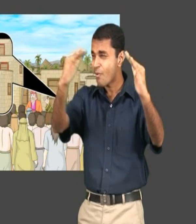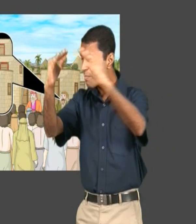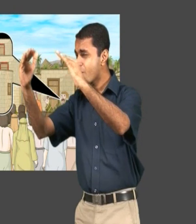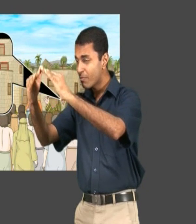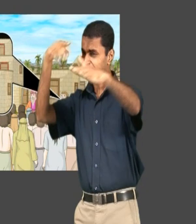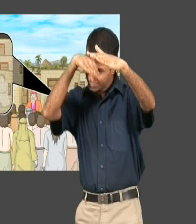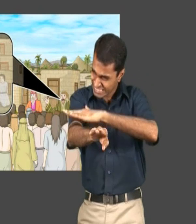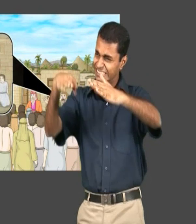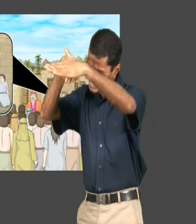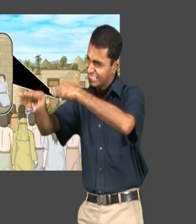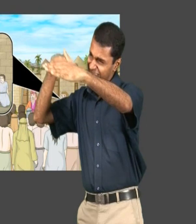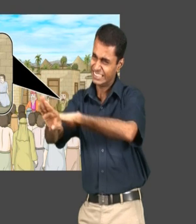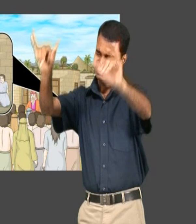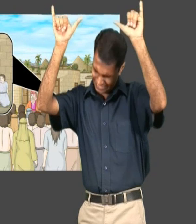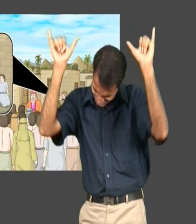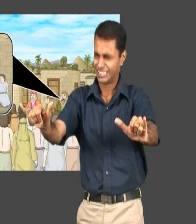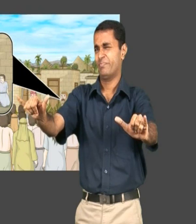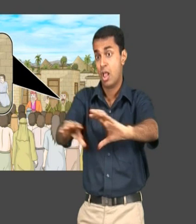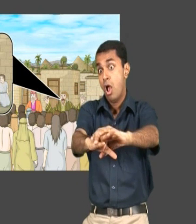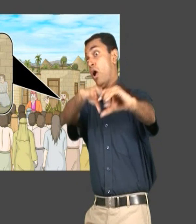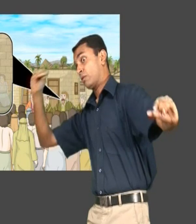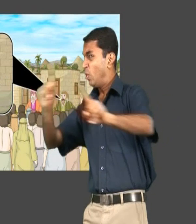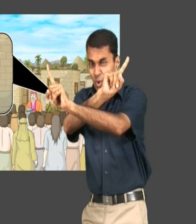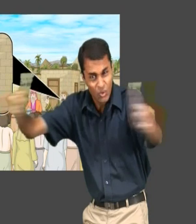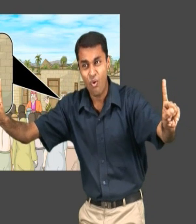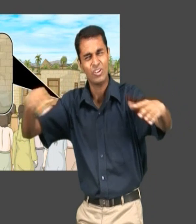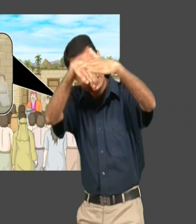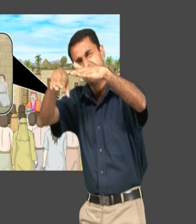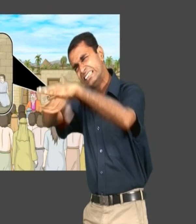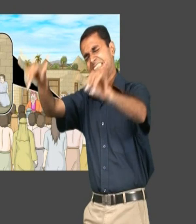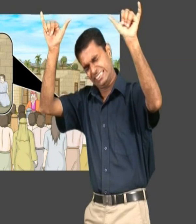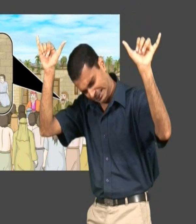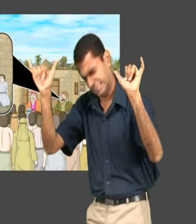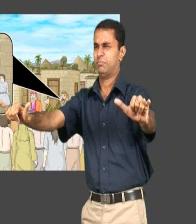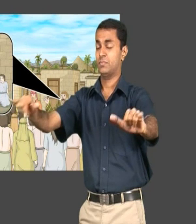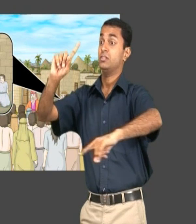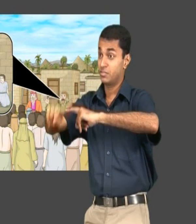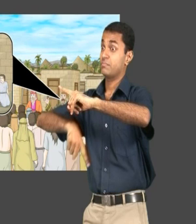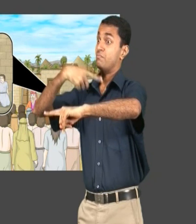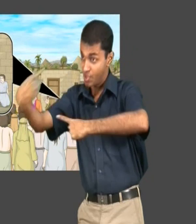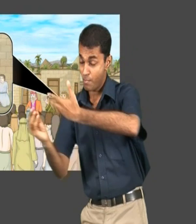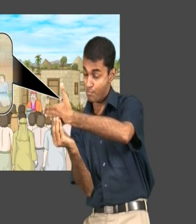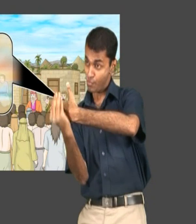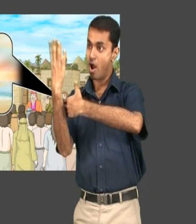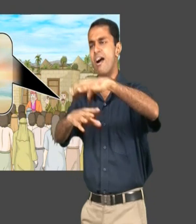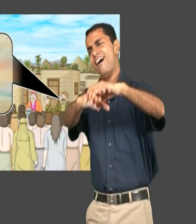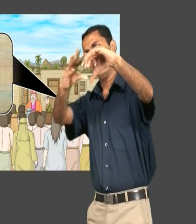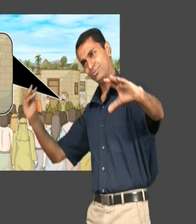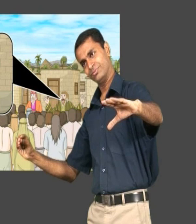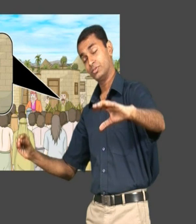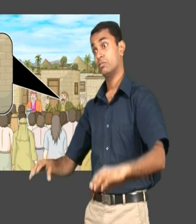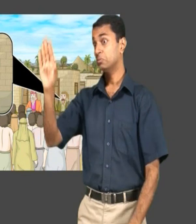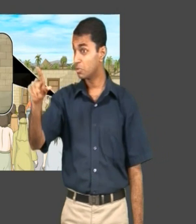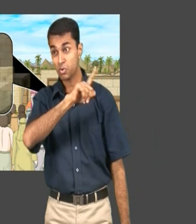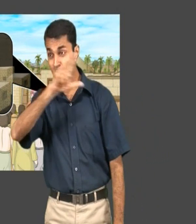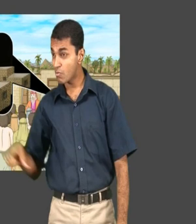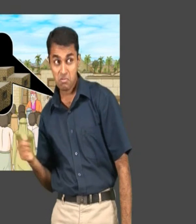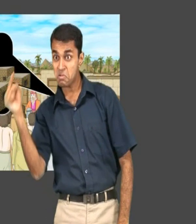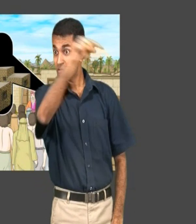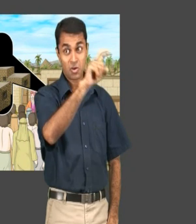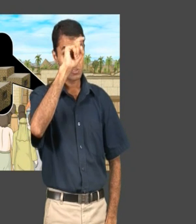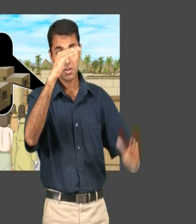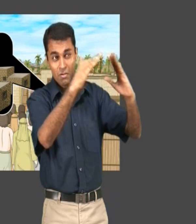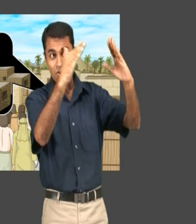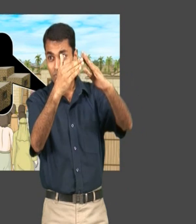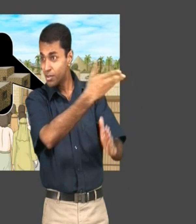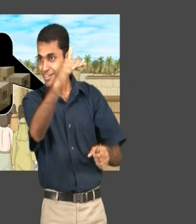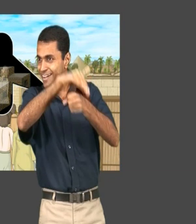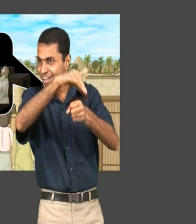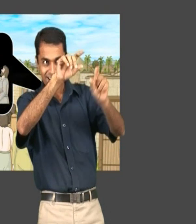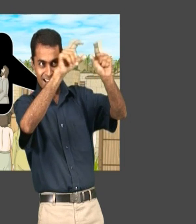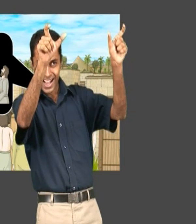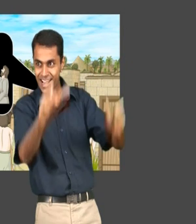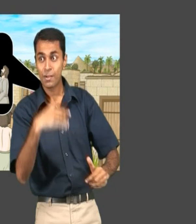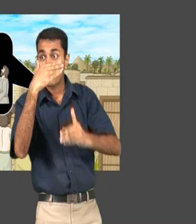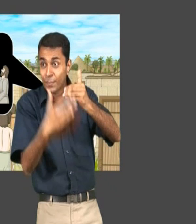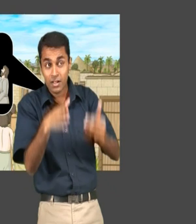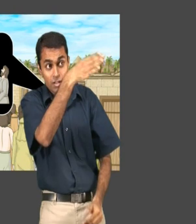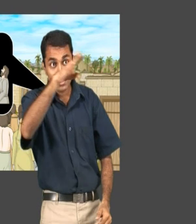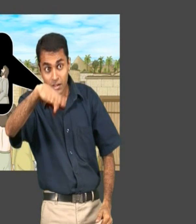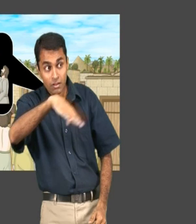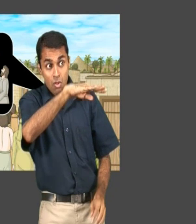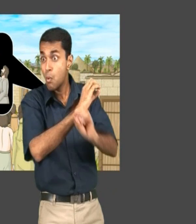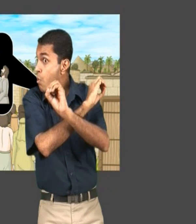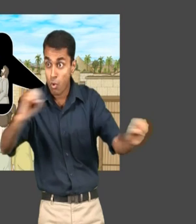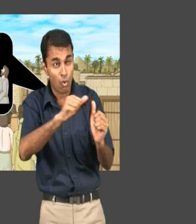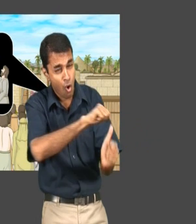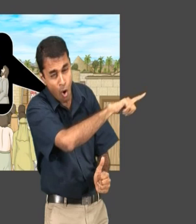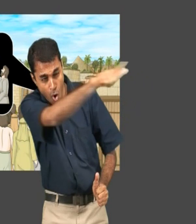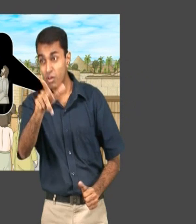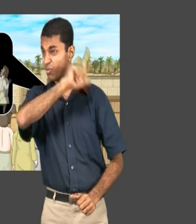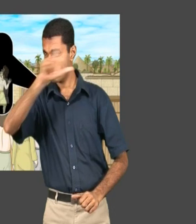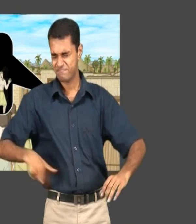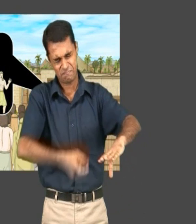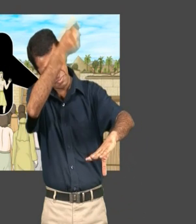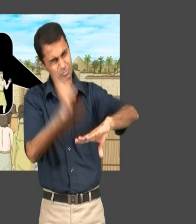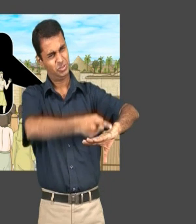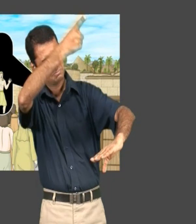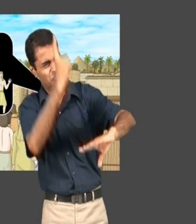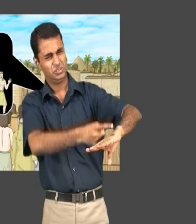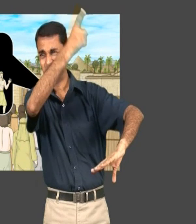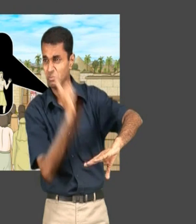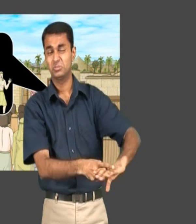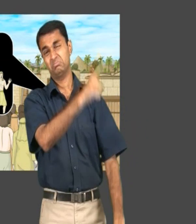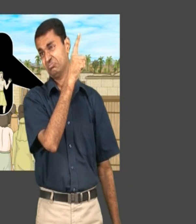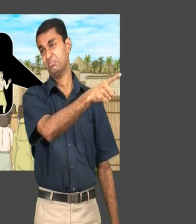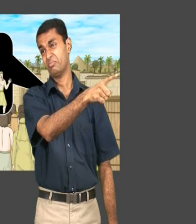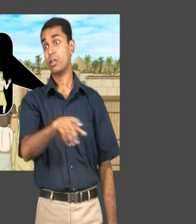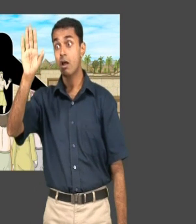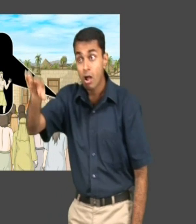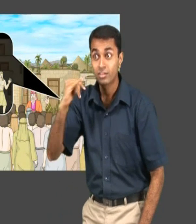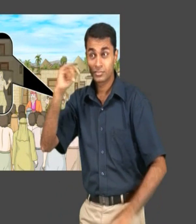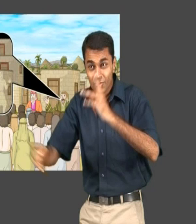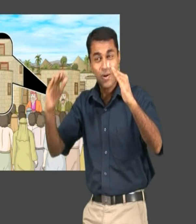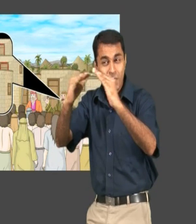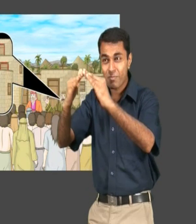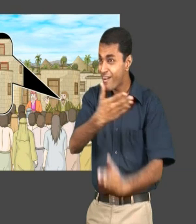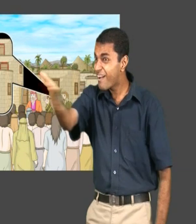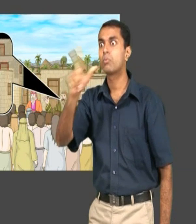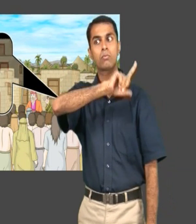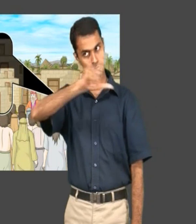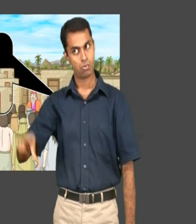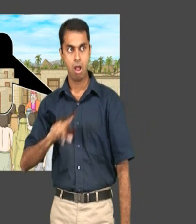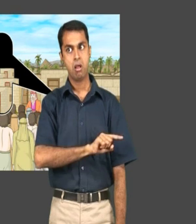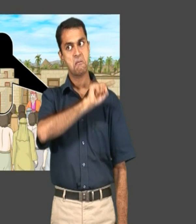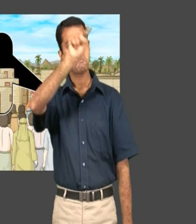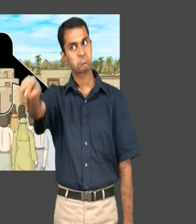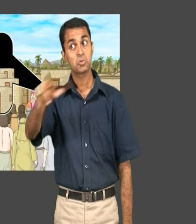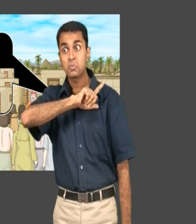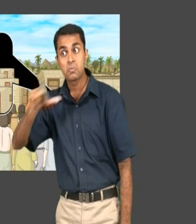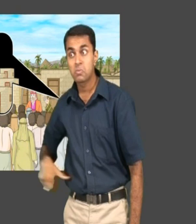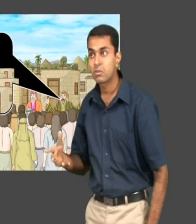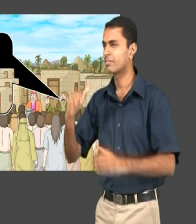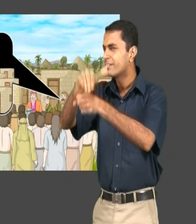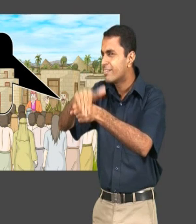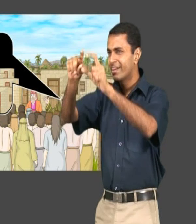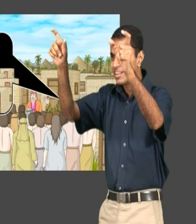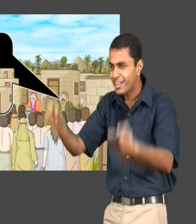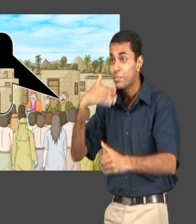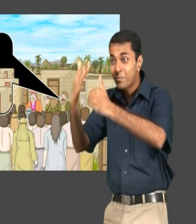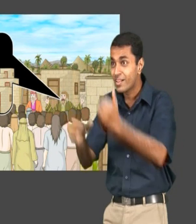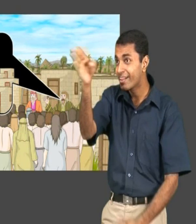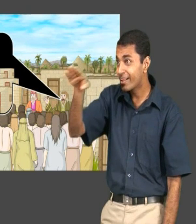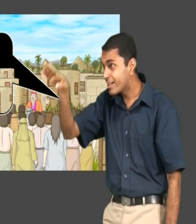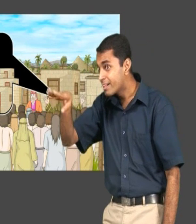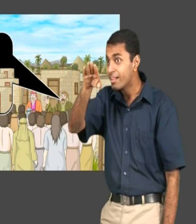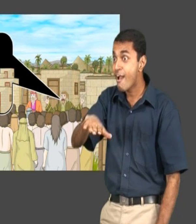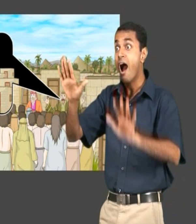When the LORD passes through to strike down the Egyptians, He will see the blood on the top and sides of the doorframe and will pass over that doorway;